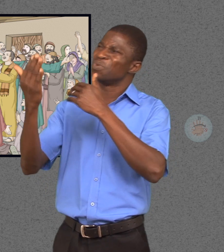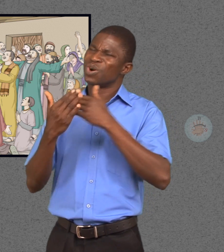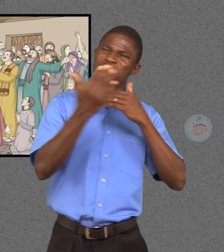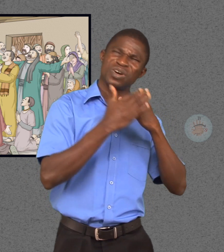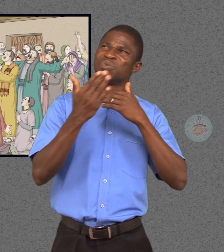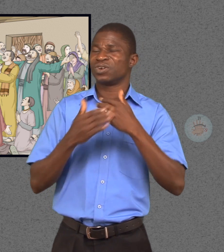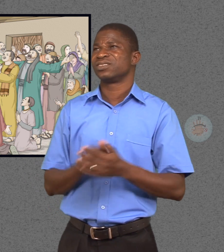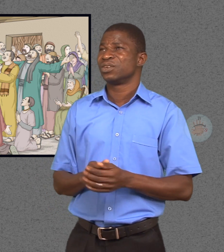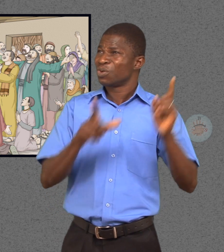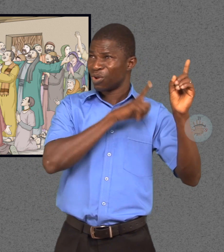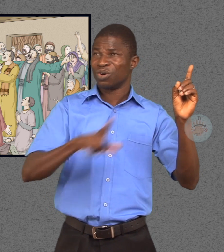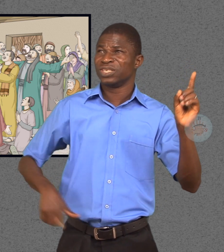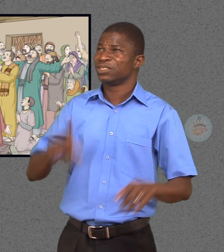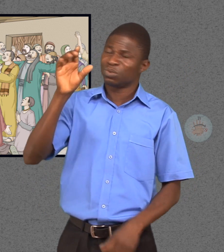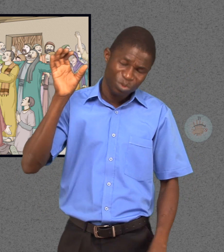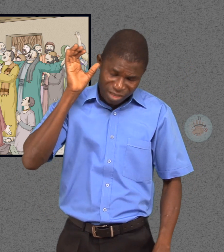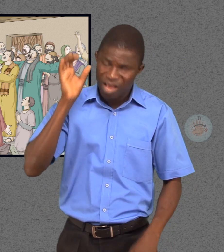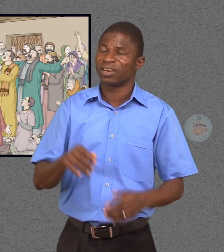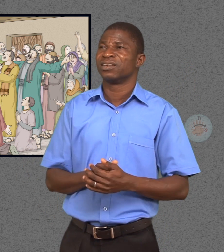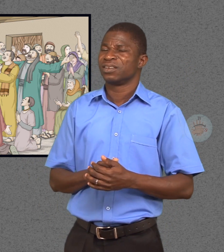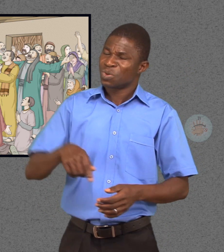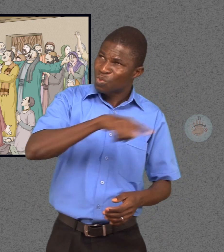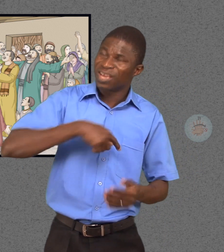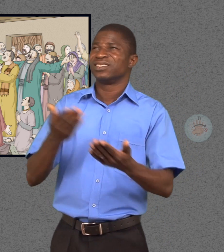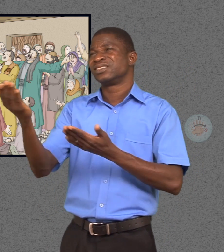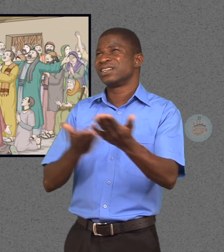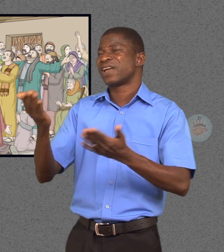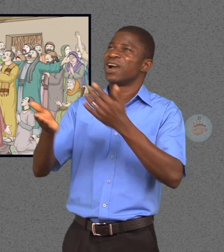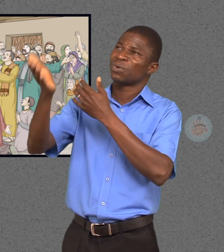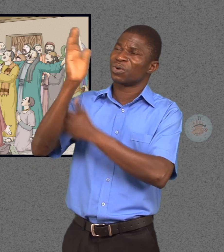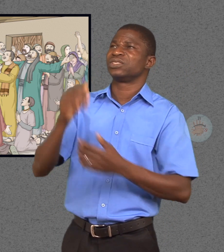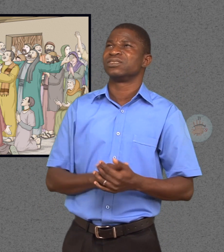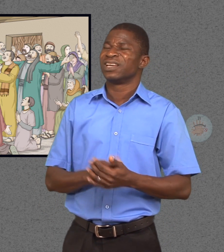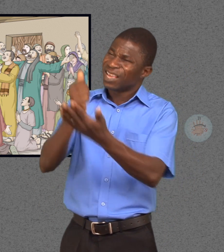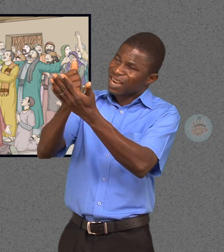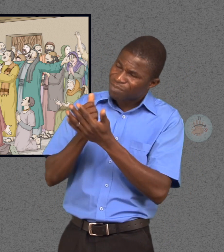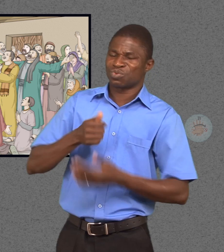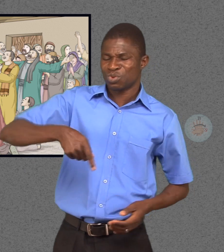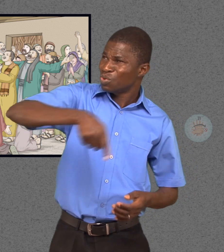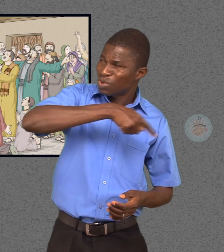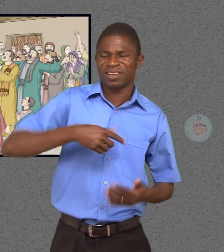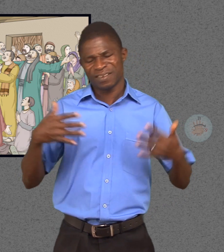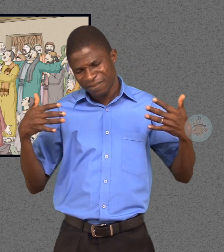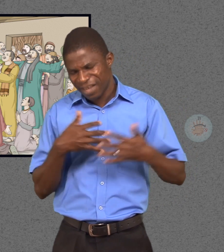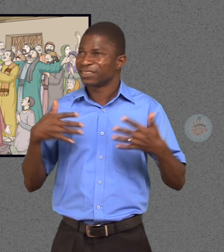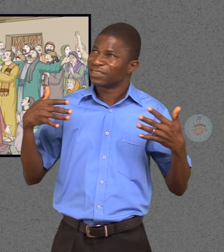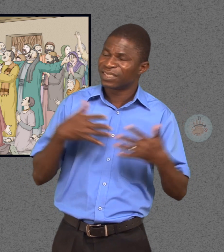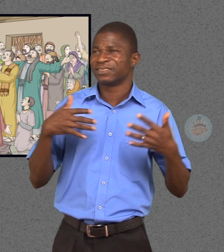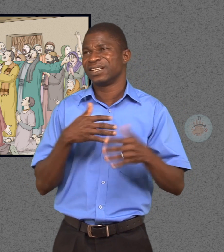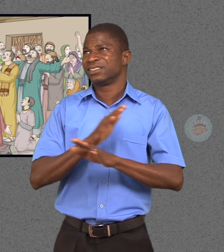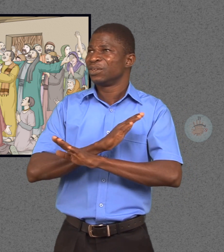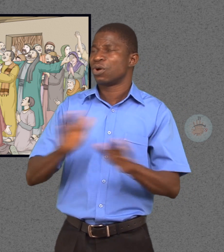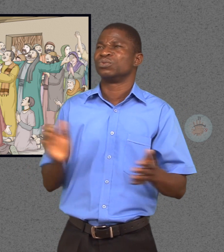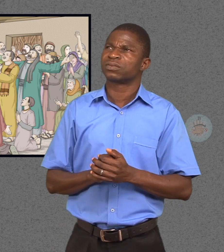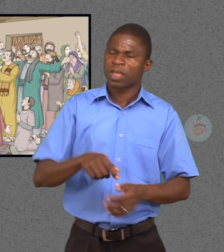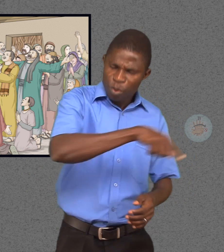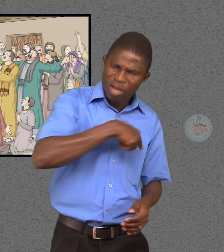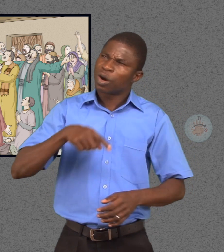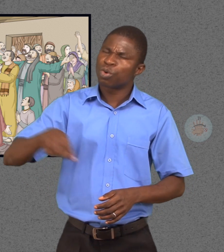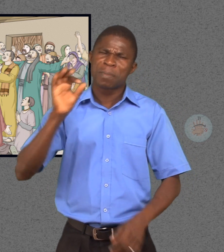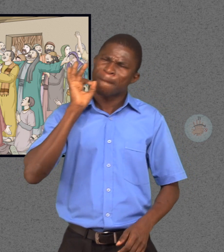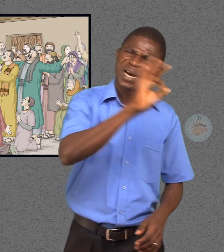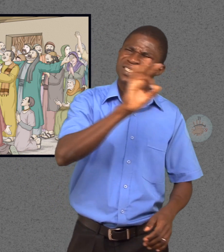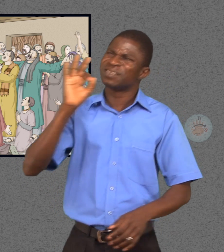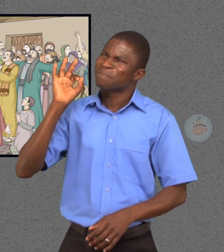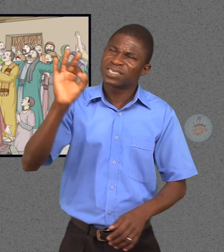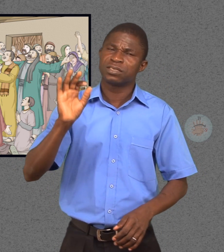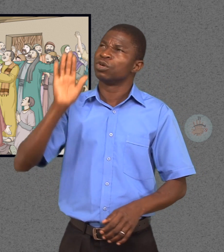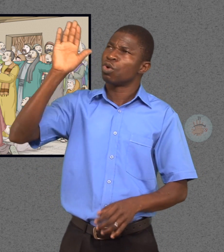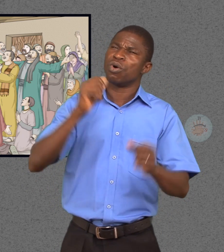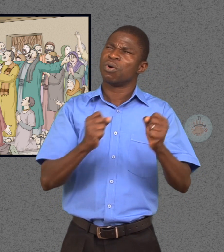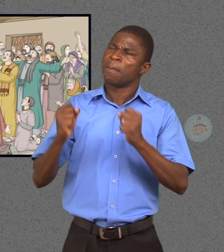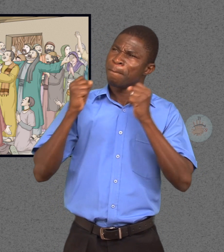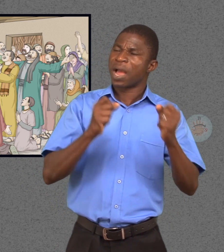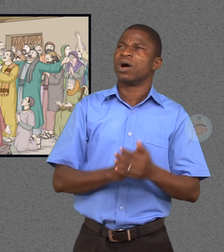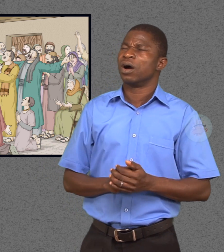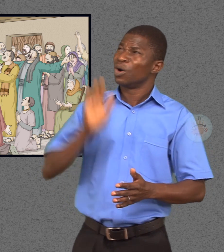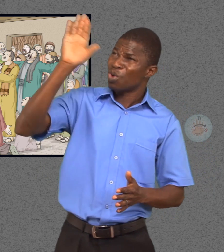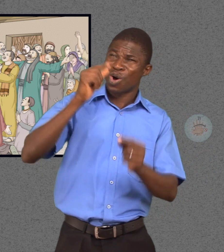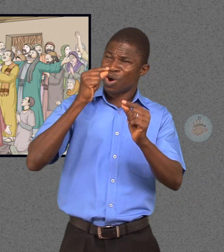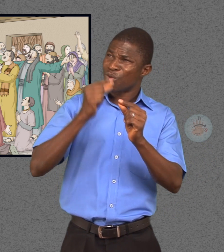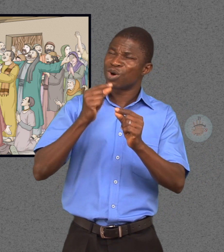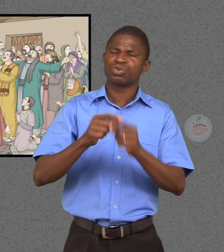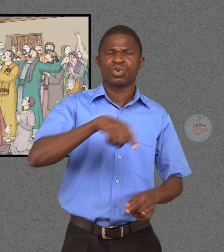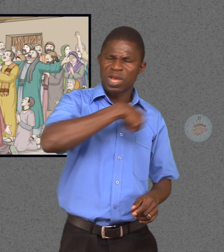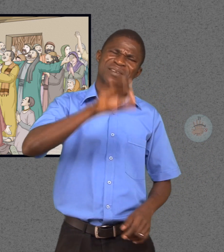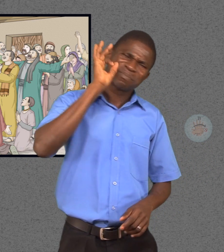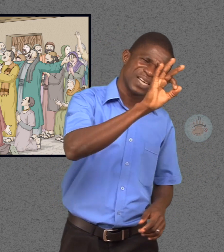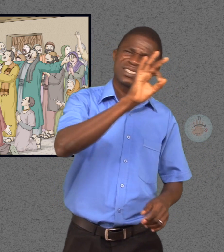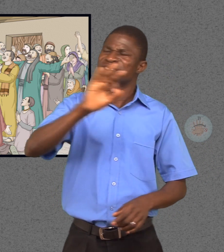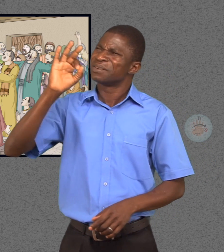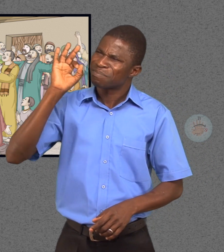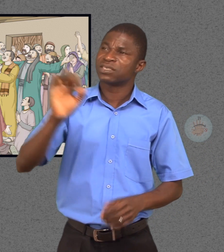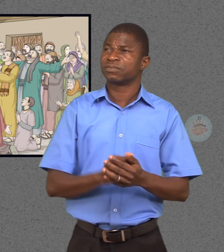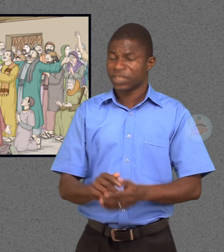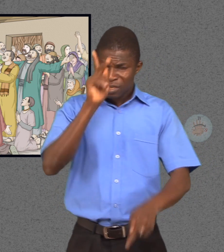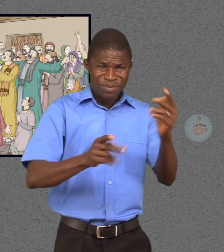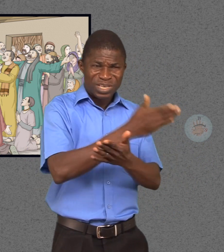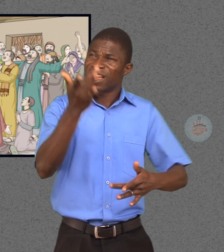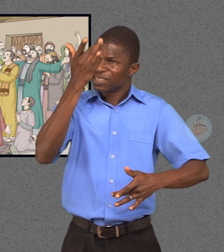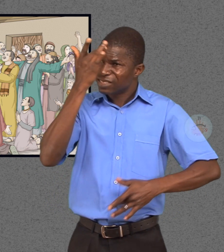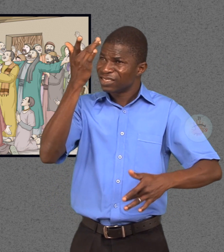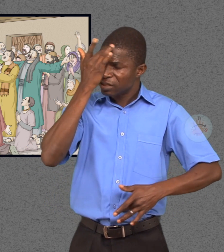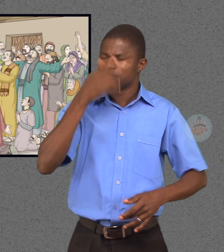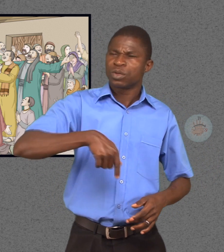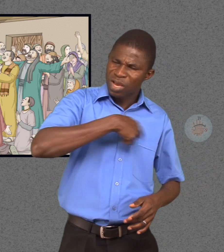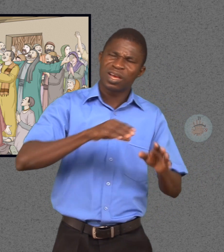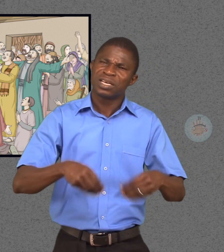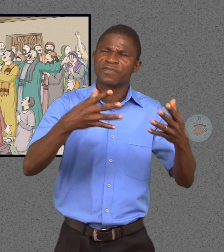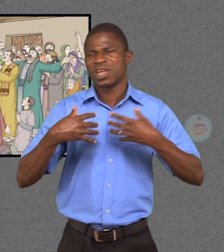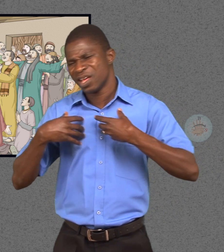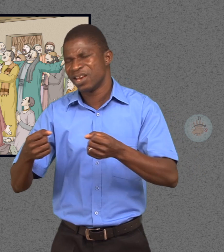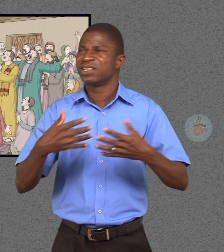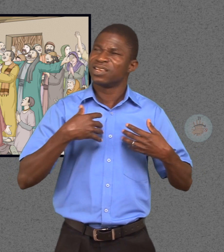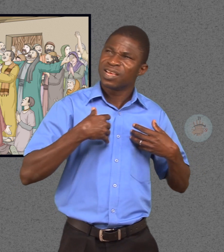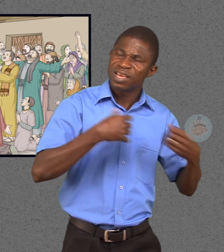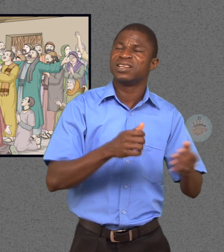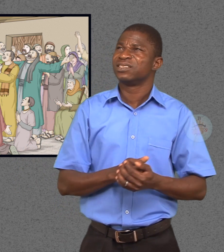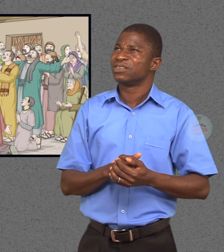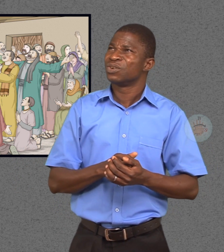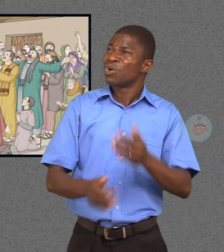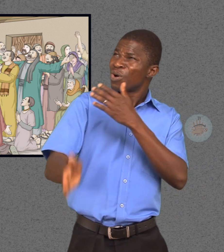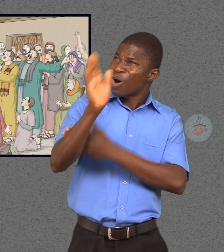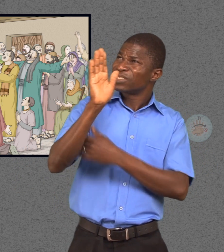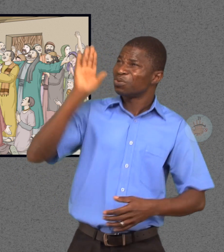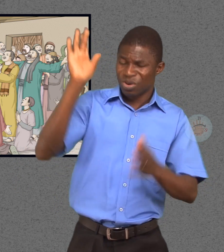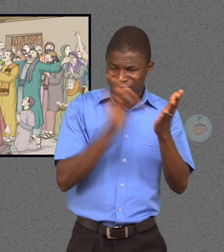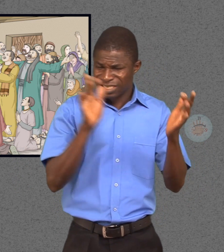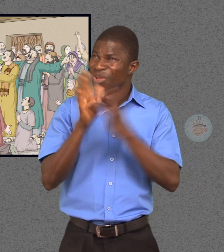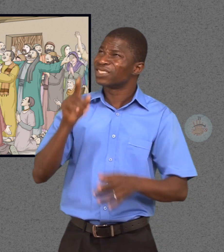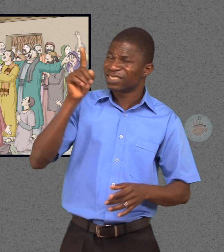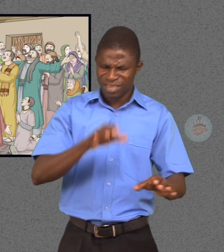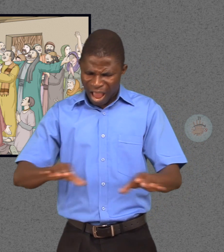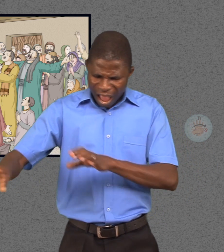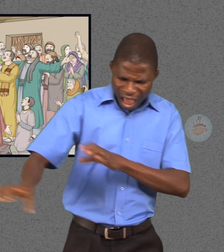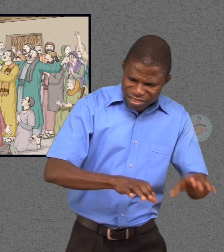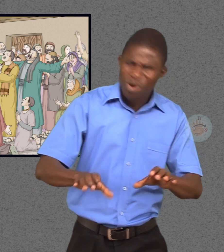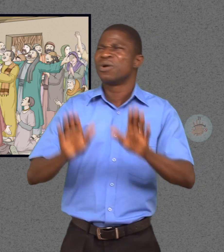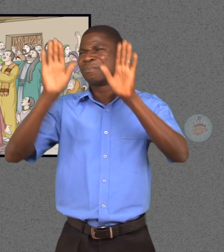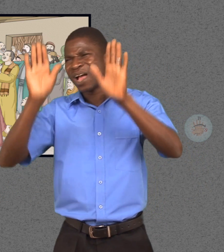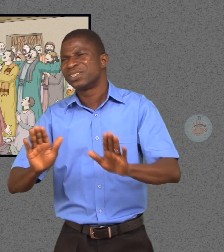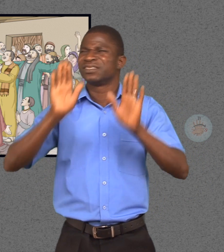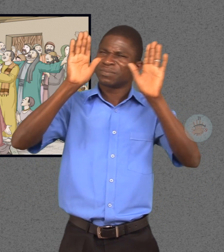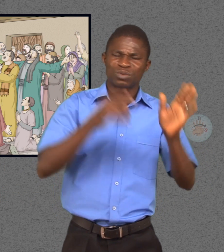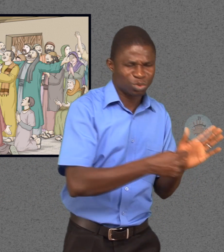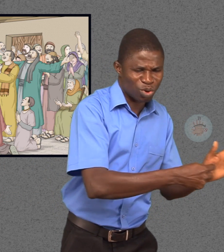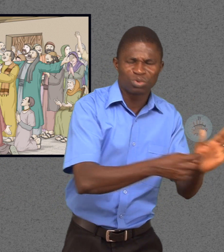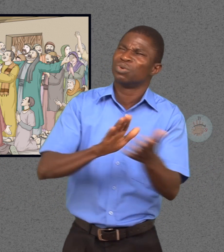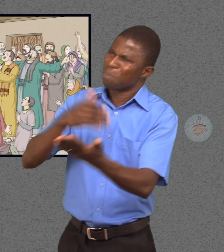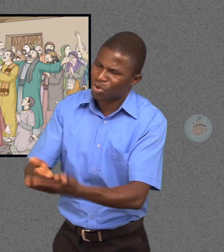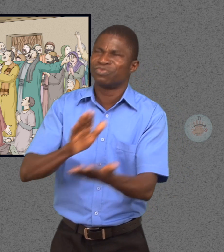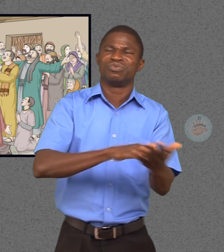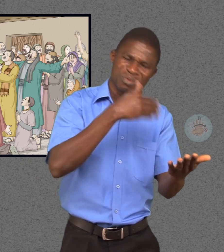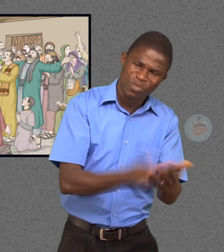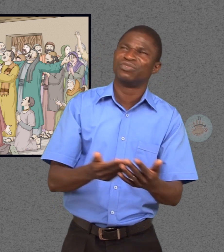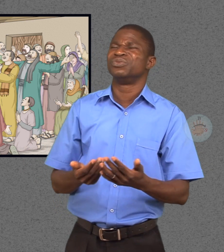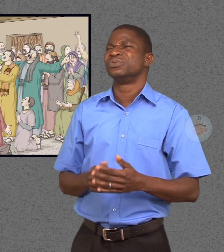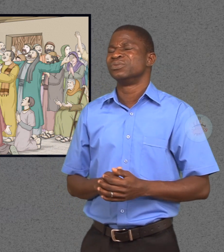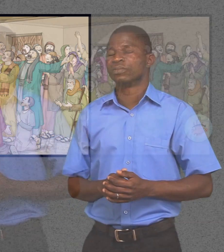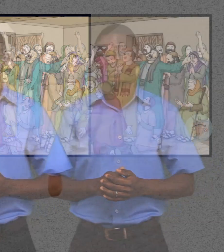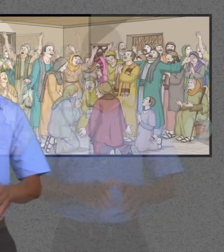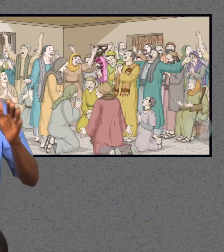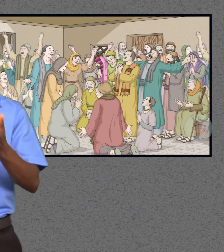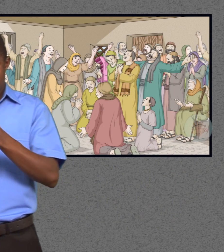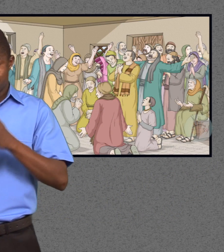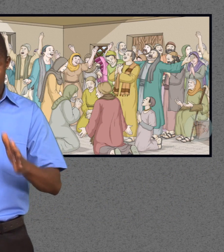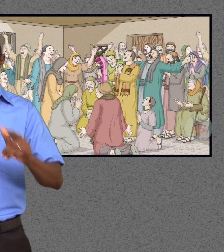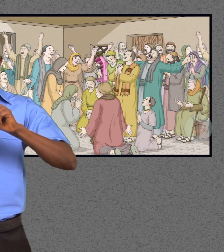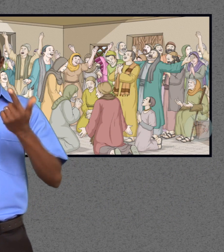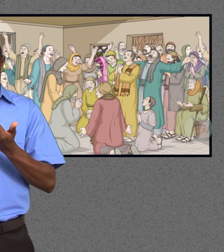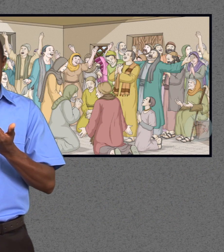And now, Lord, consider their threats, and enable Your servants to speak Your word with complete boldness, as You stretch out Your hand to heal and perform signs and wonders through the name of Your holy servant Jesus.”